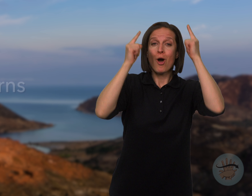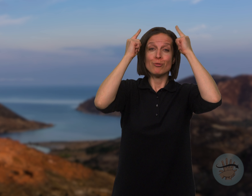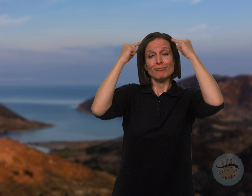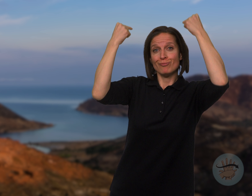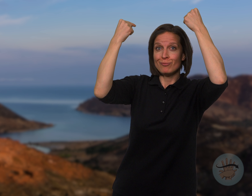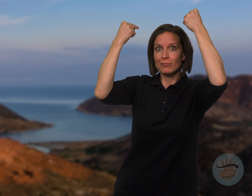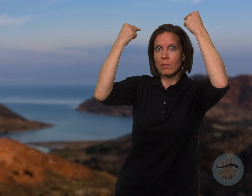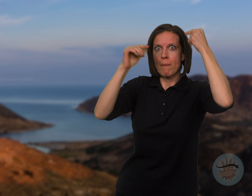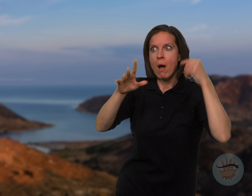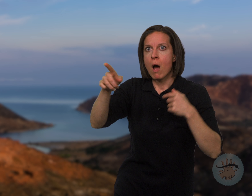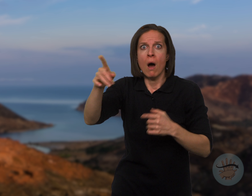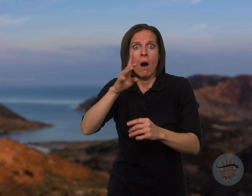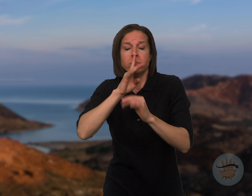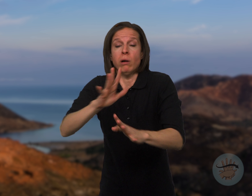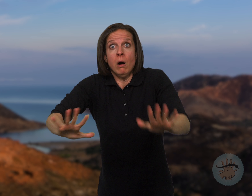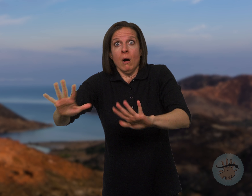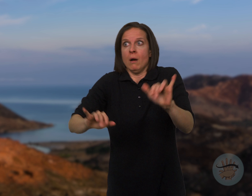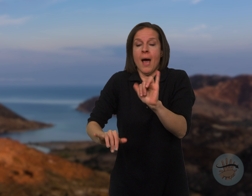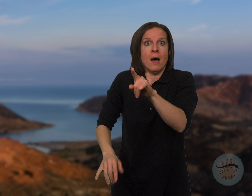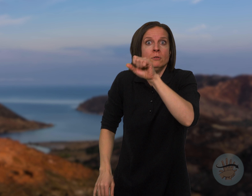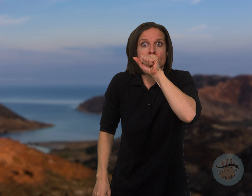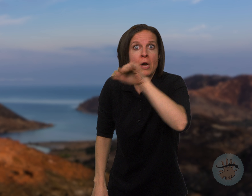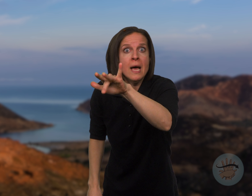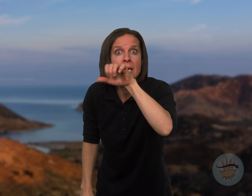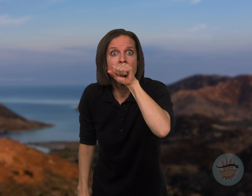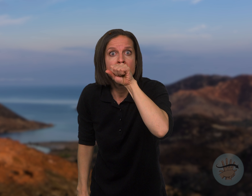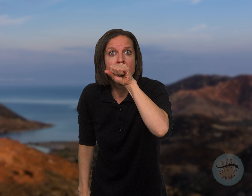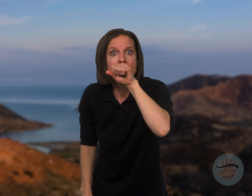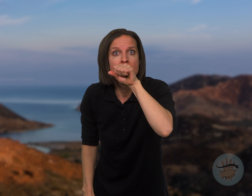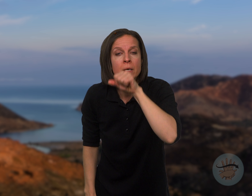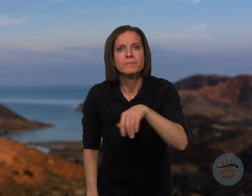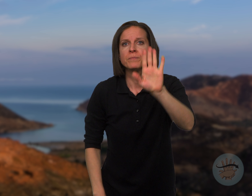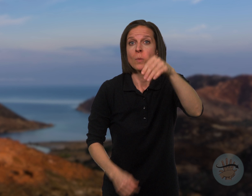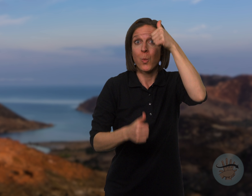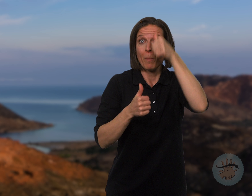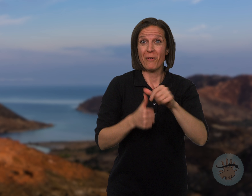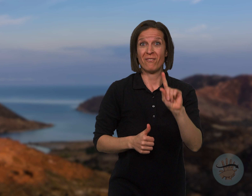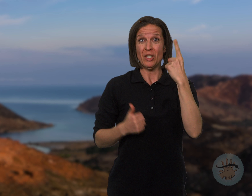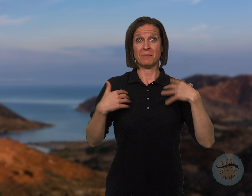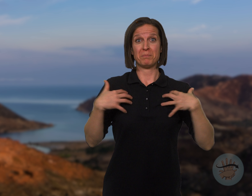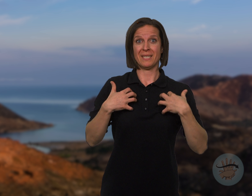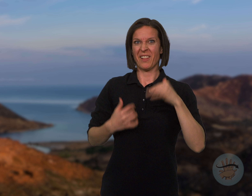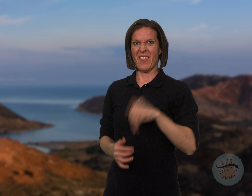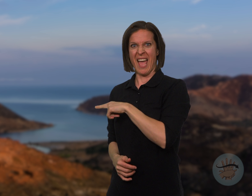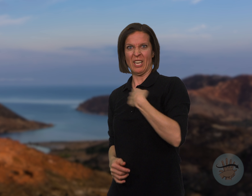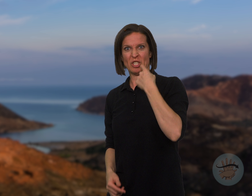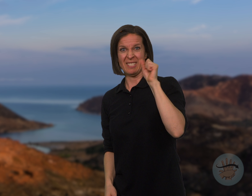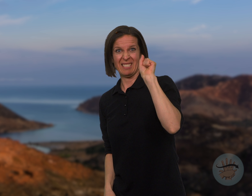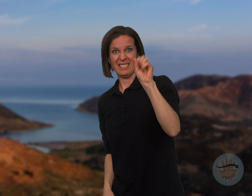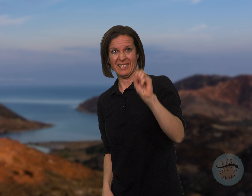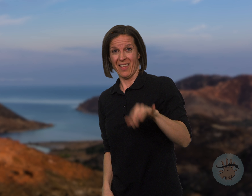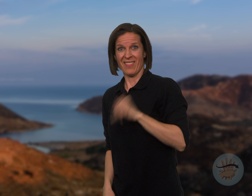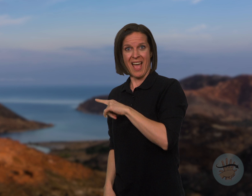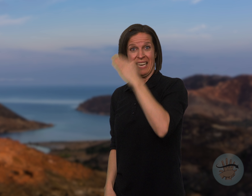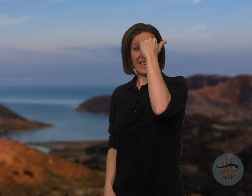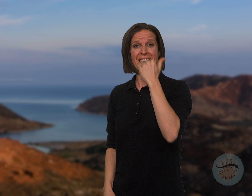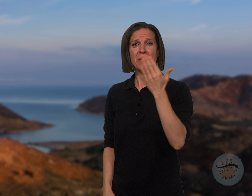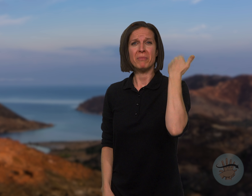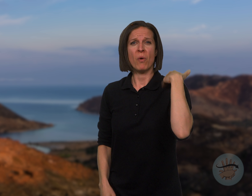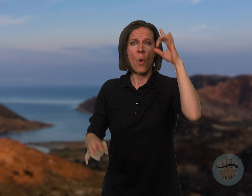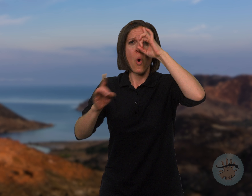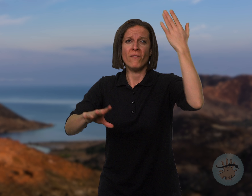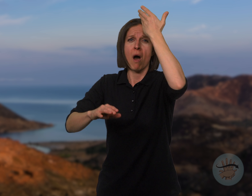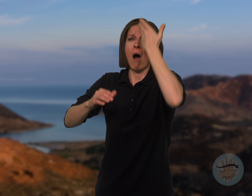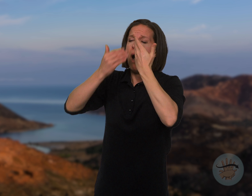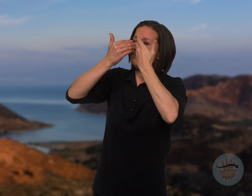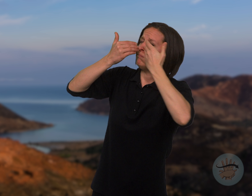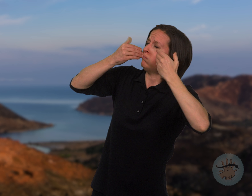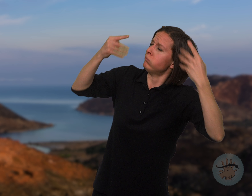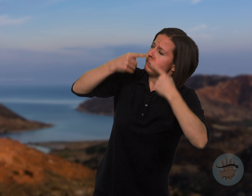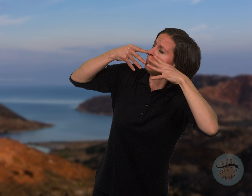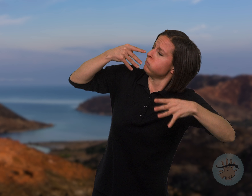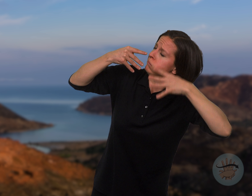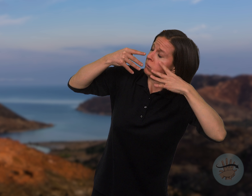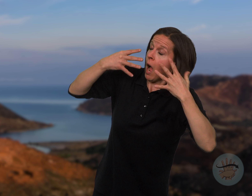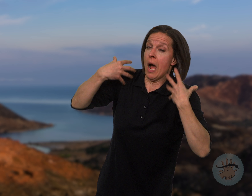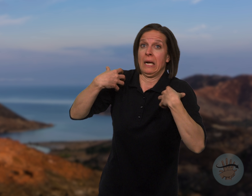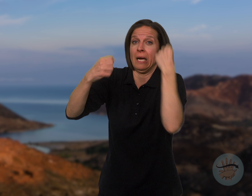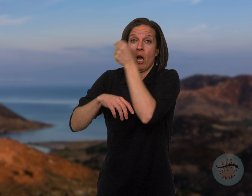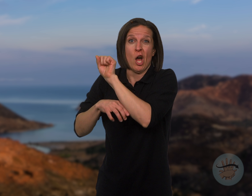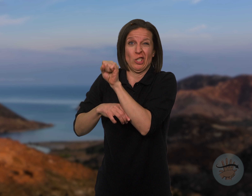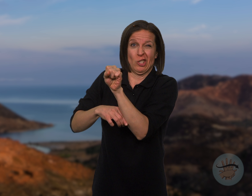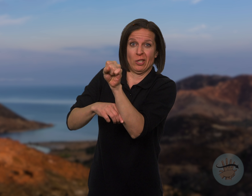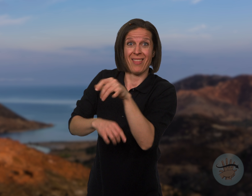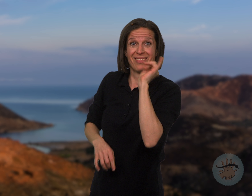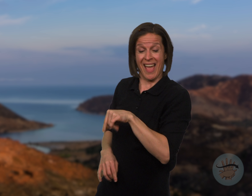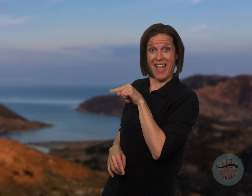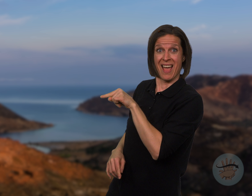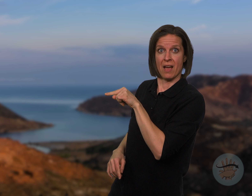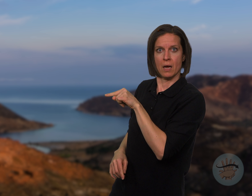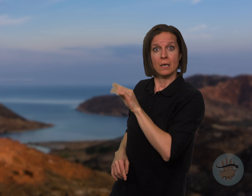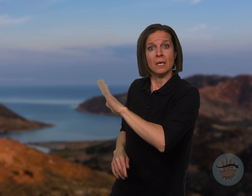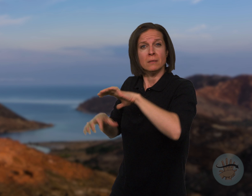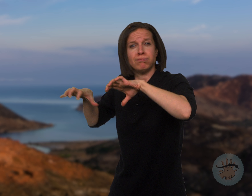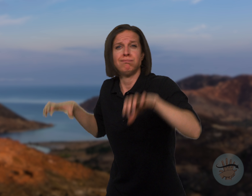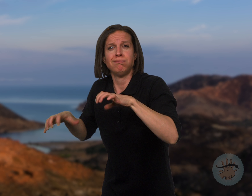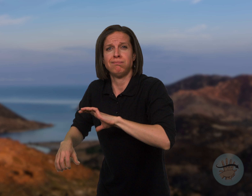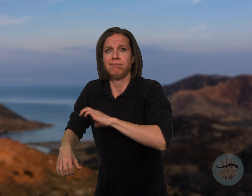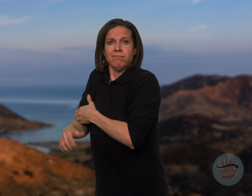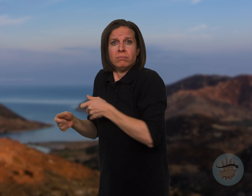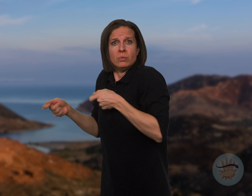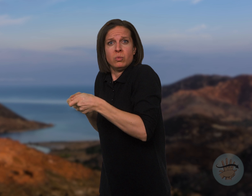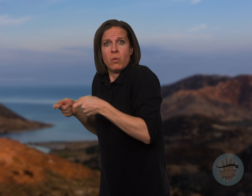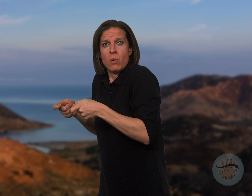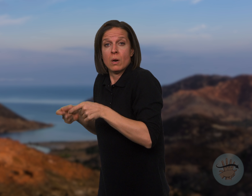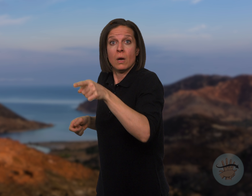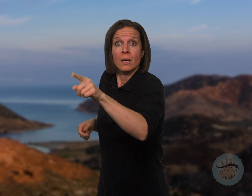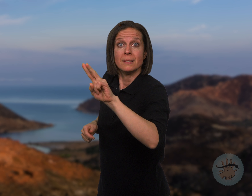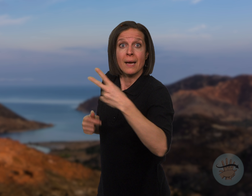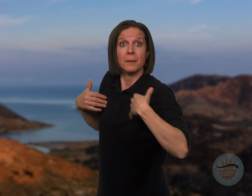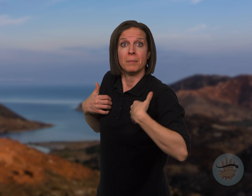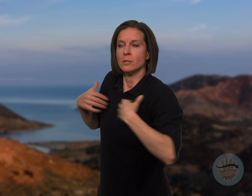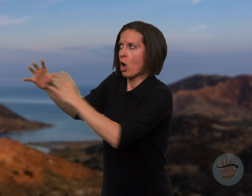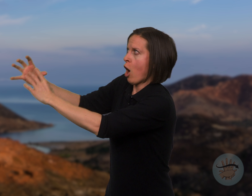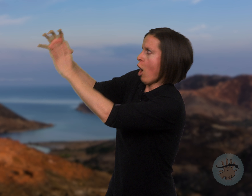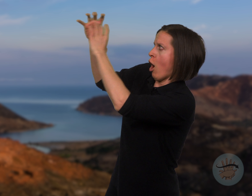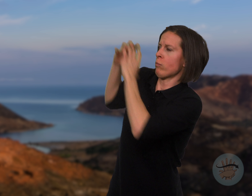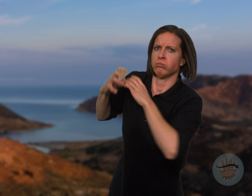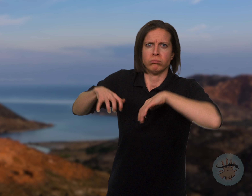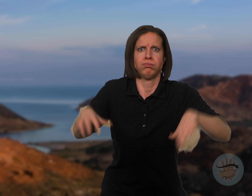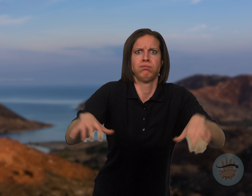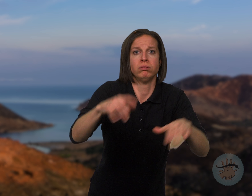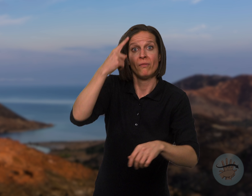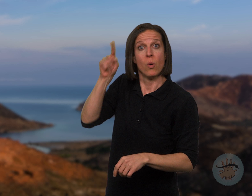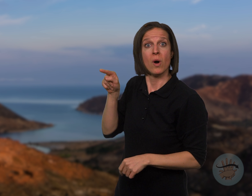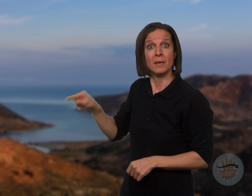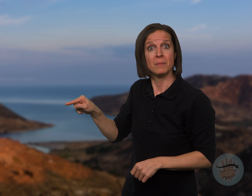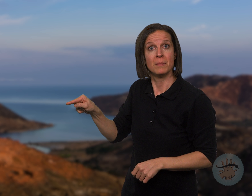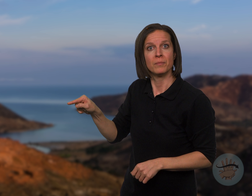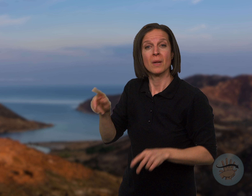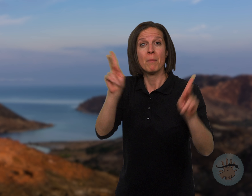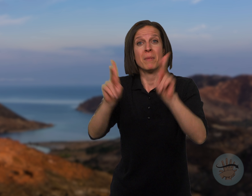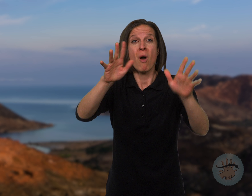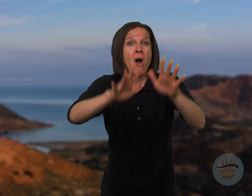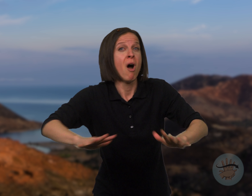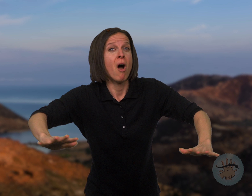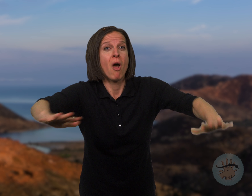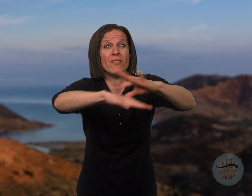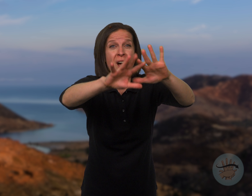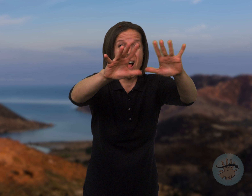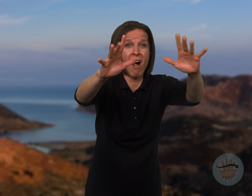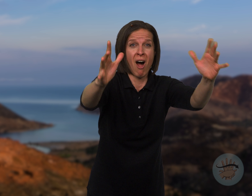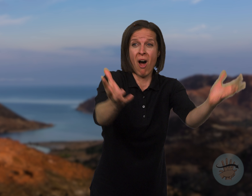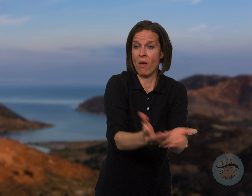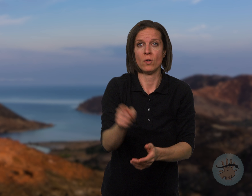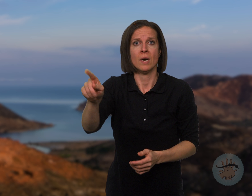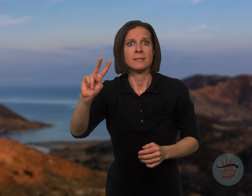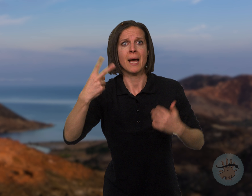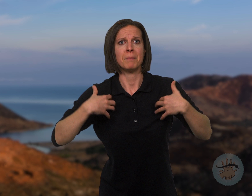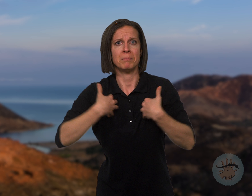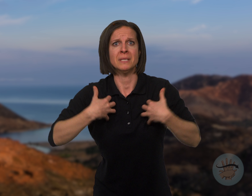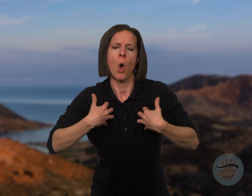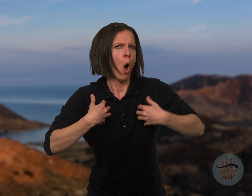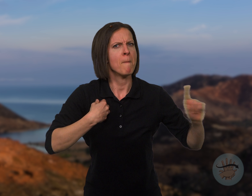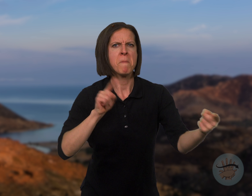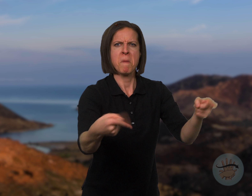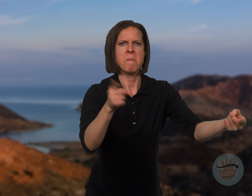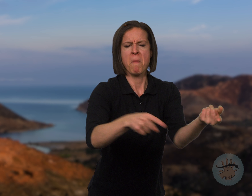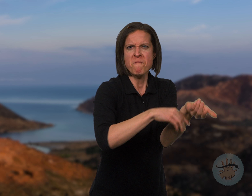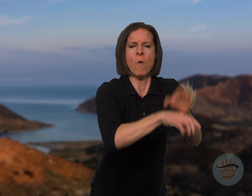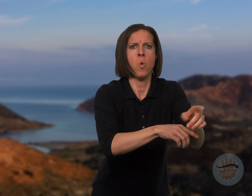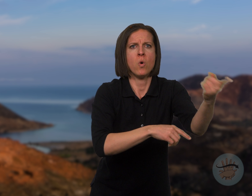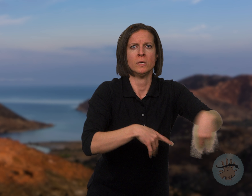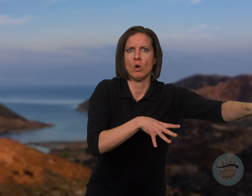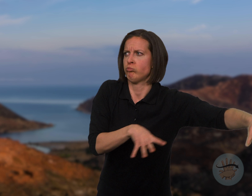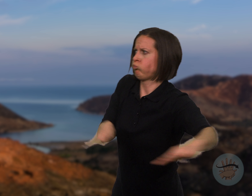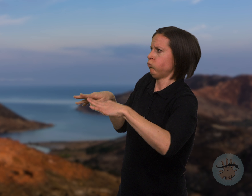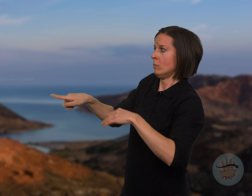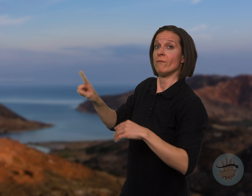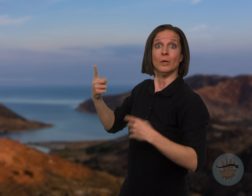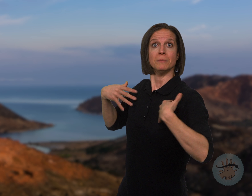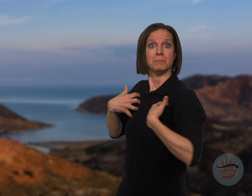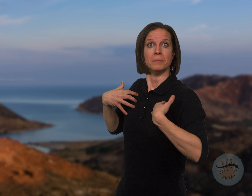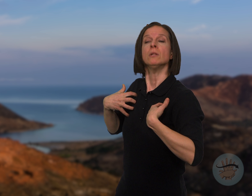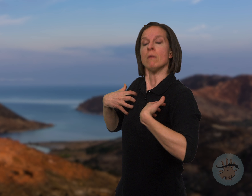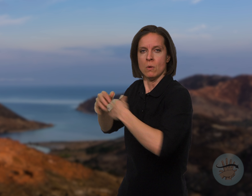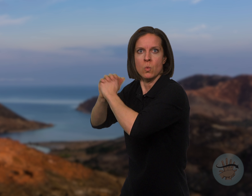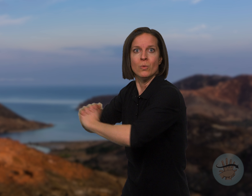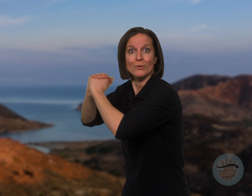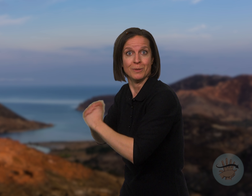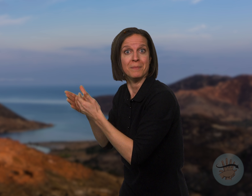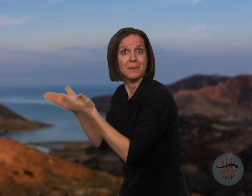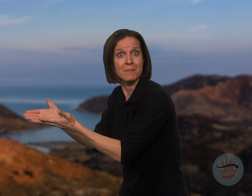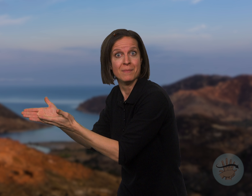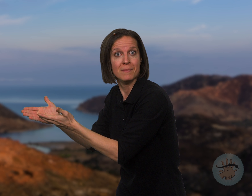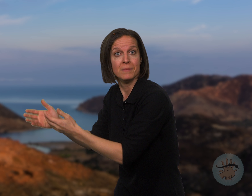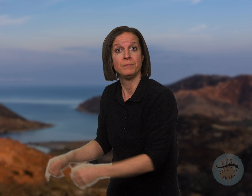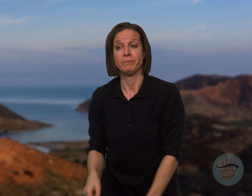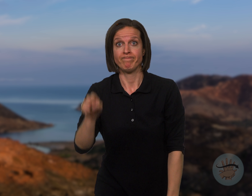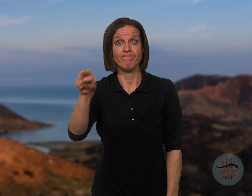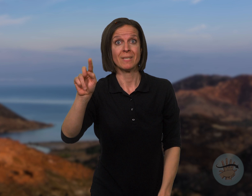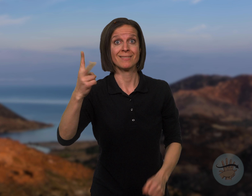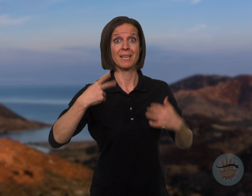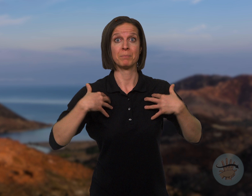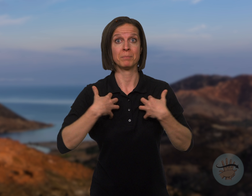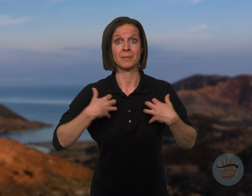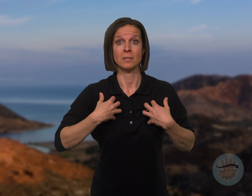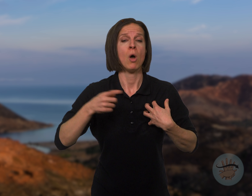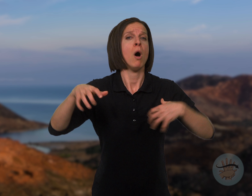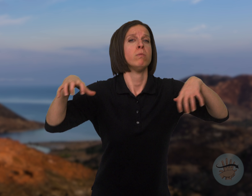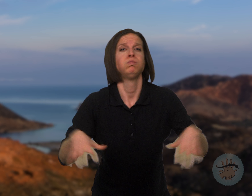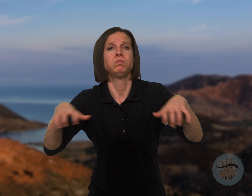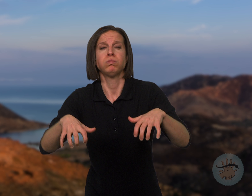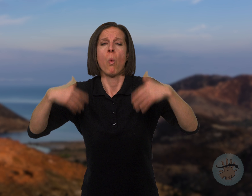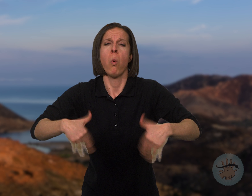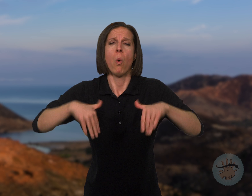And this beast exercised all the authority of the first beast and caused the earth and those who dwell in it to worship the first beast, whose mortal wound had been healed.